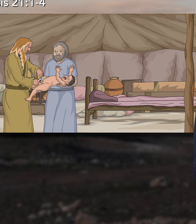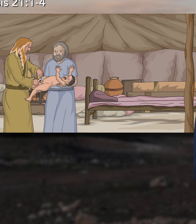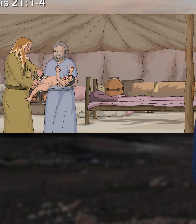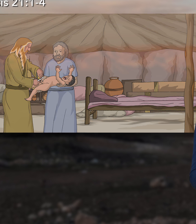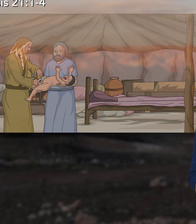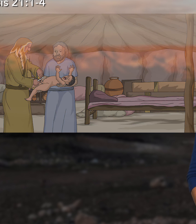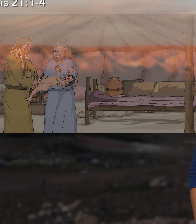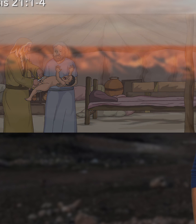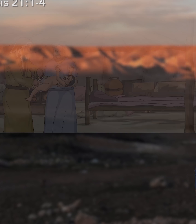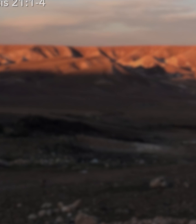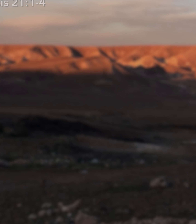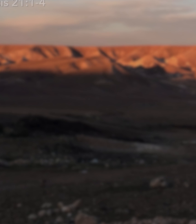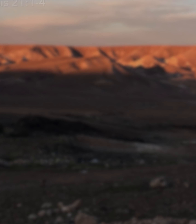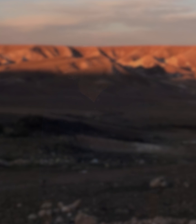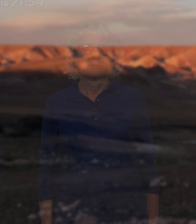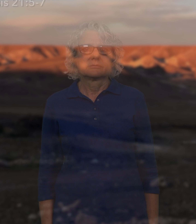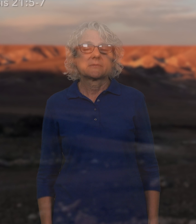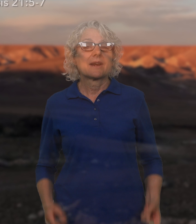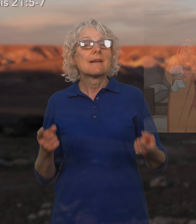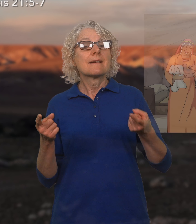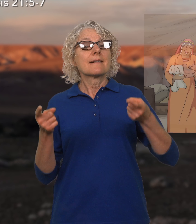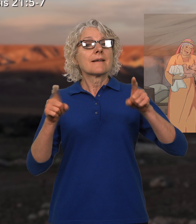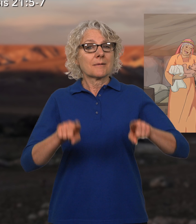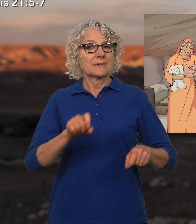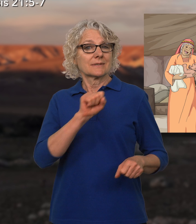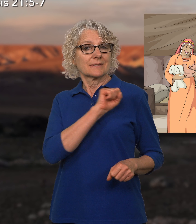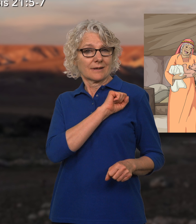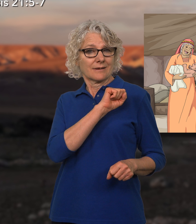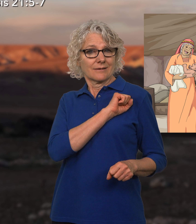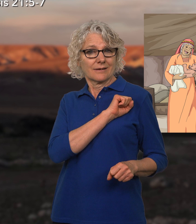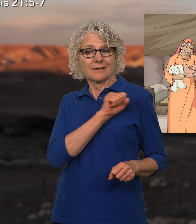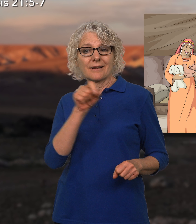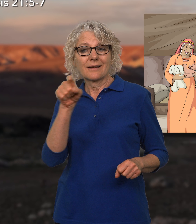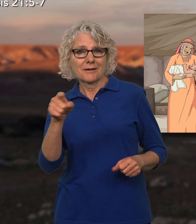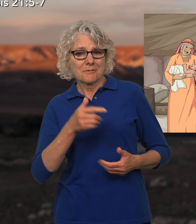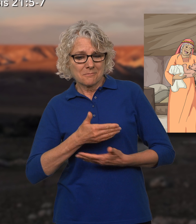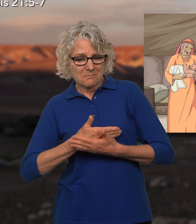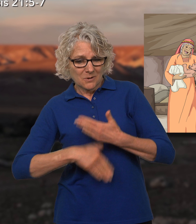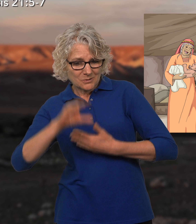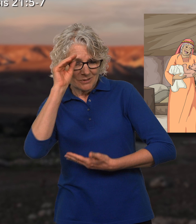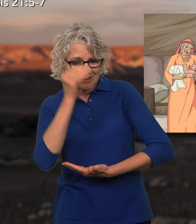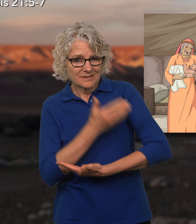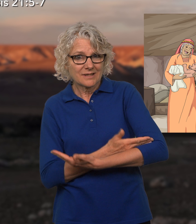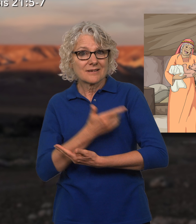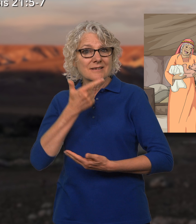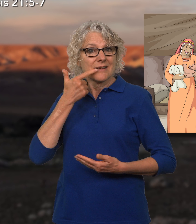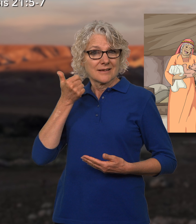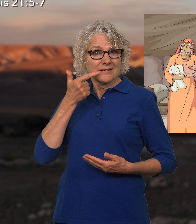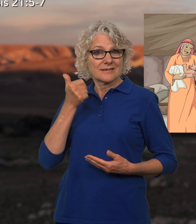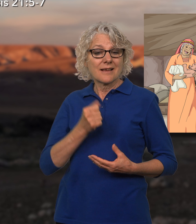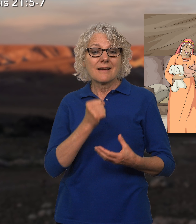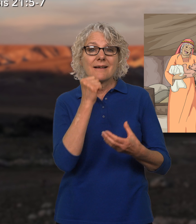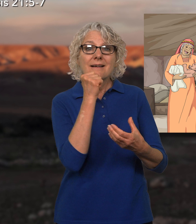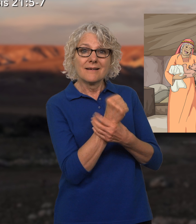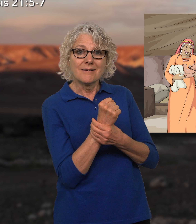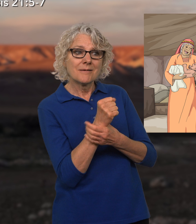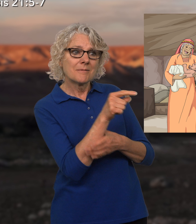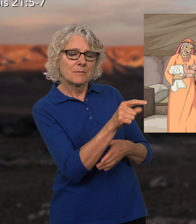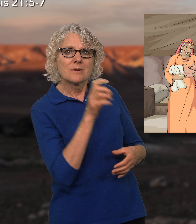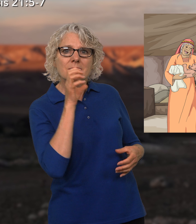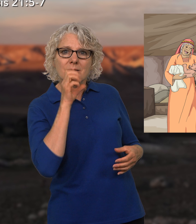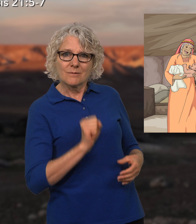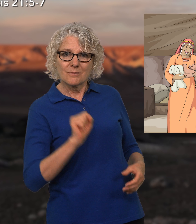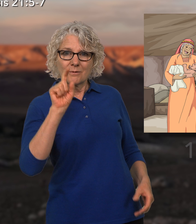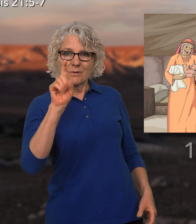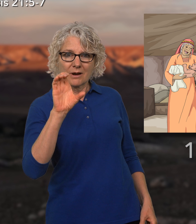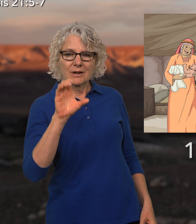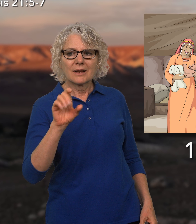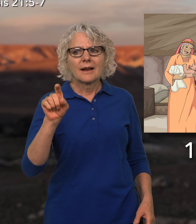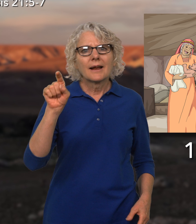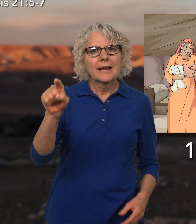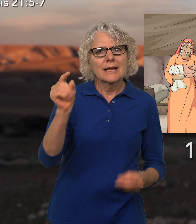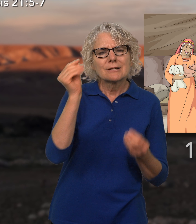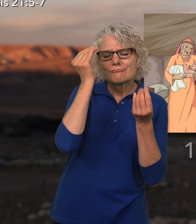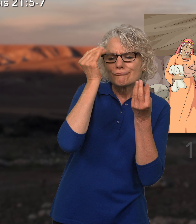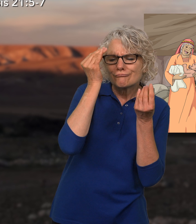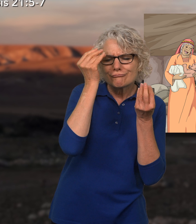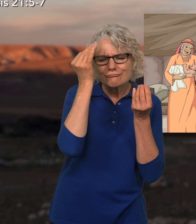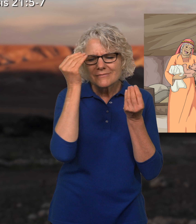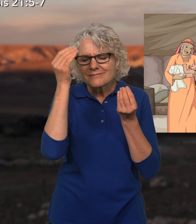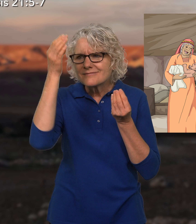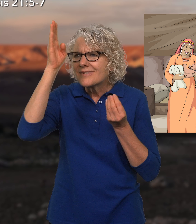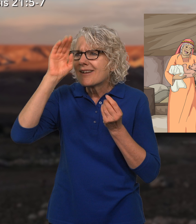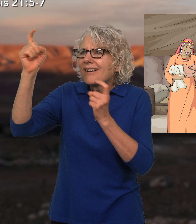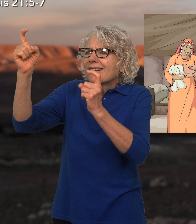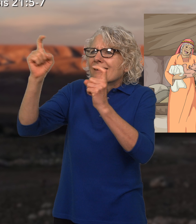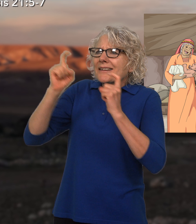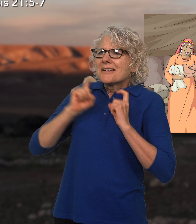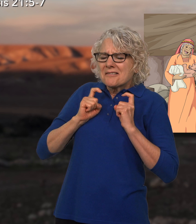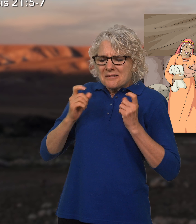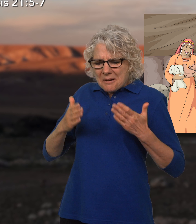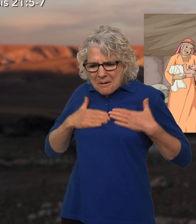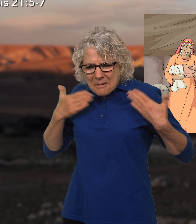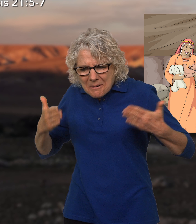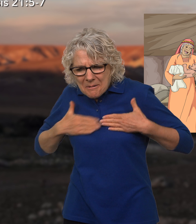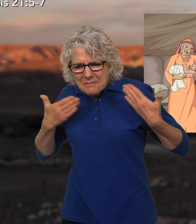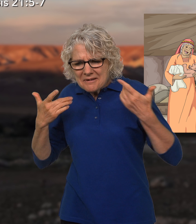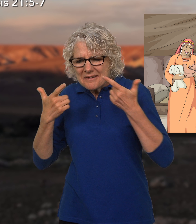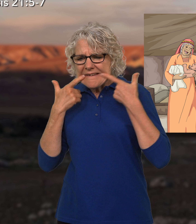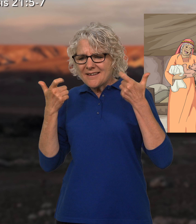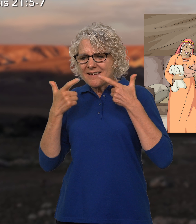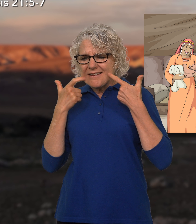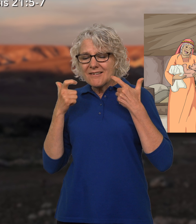Abraham was a hundred years old when his son Isaac was born to him.